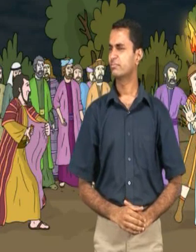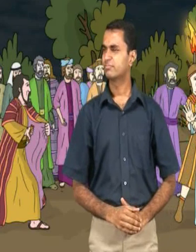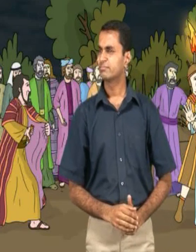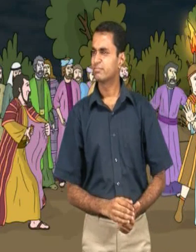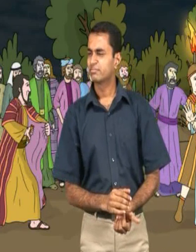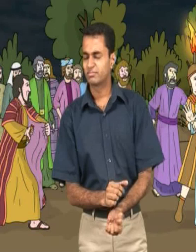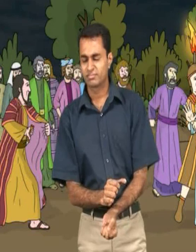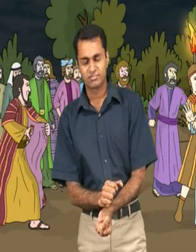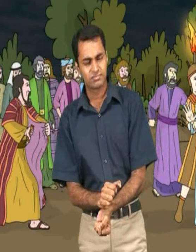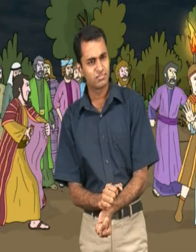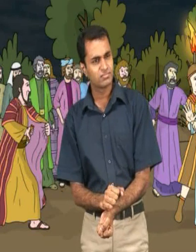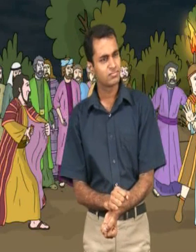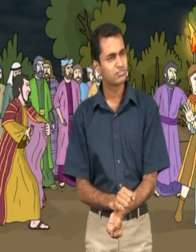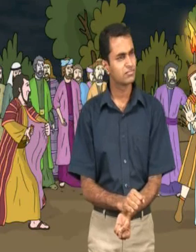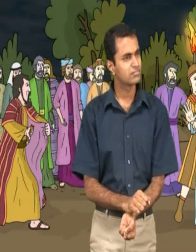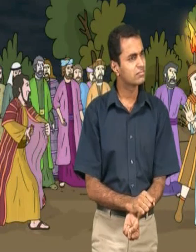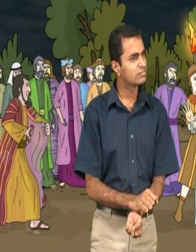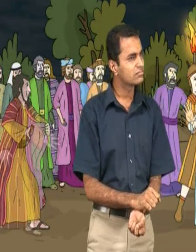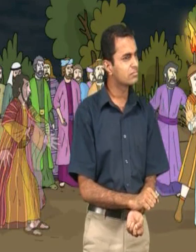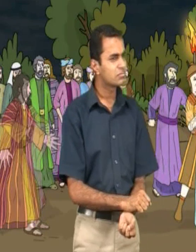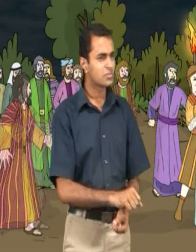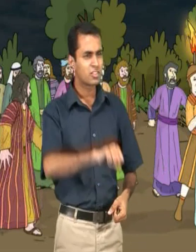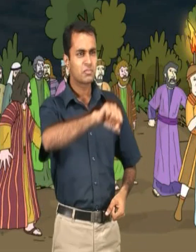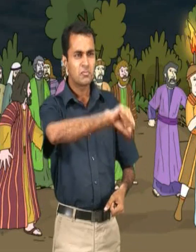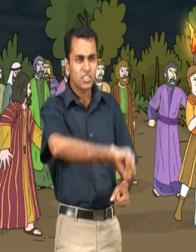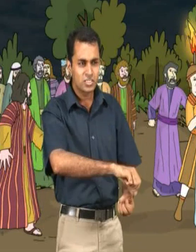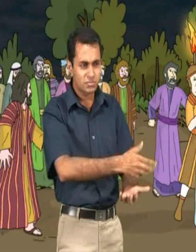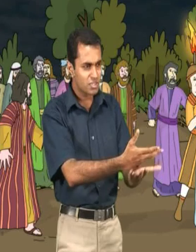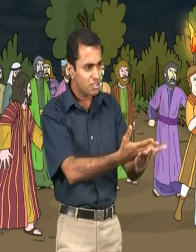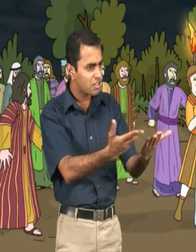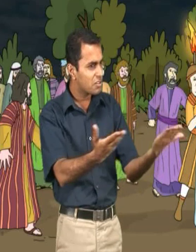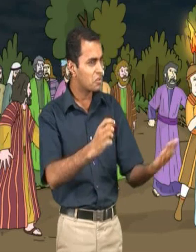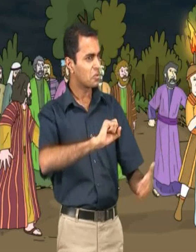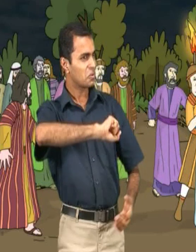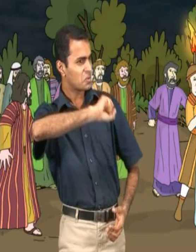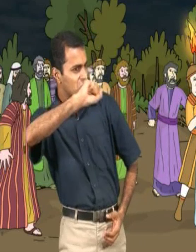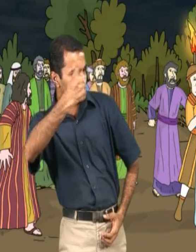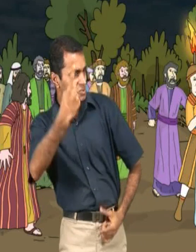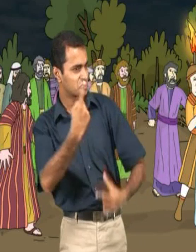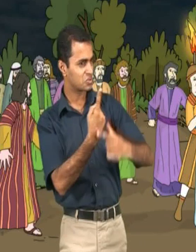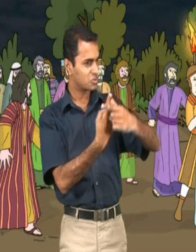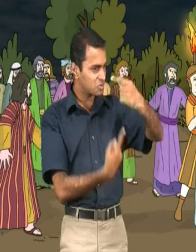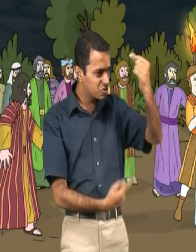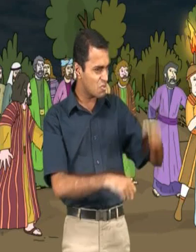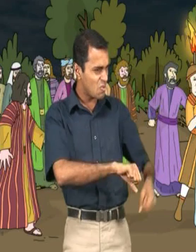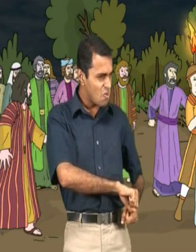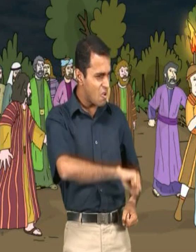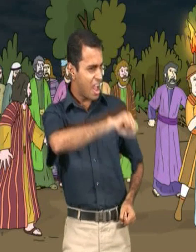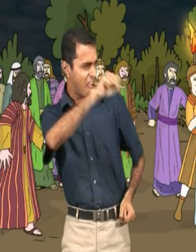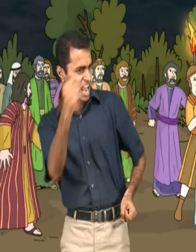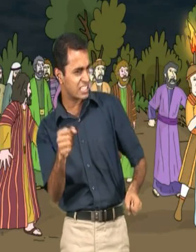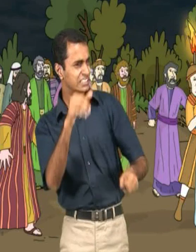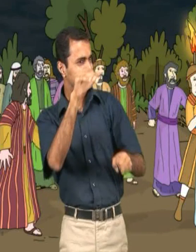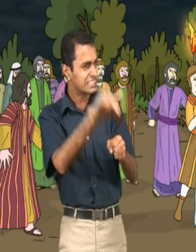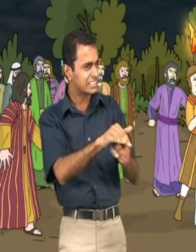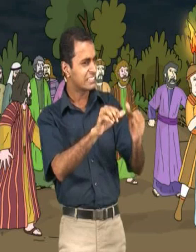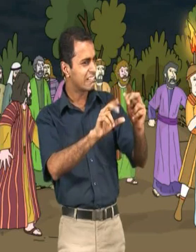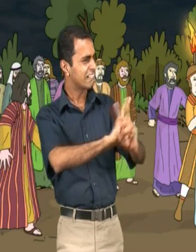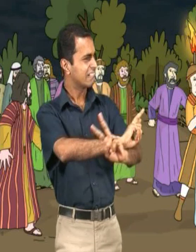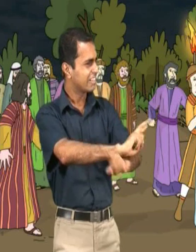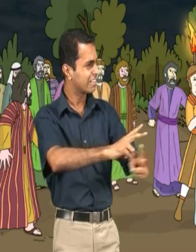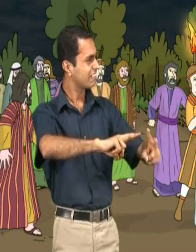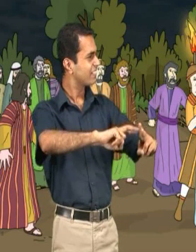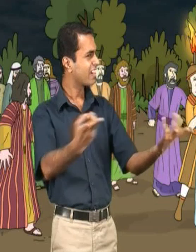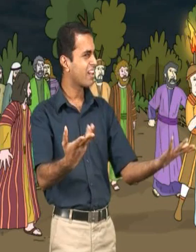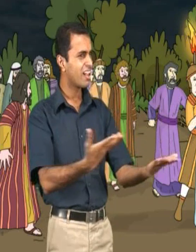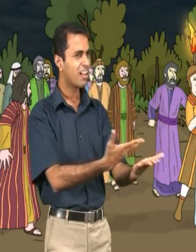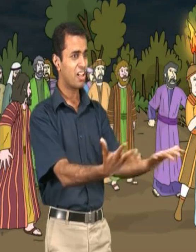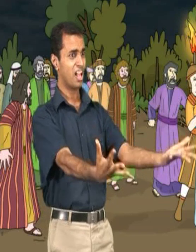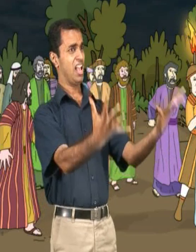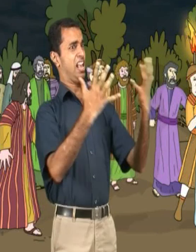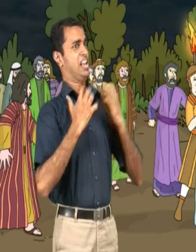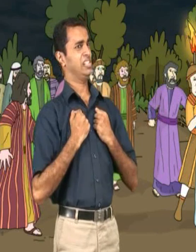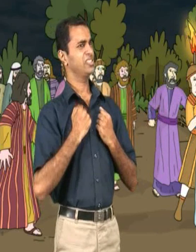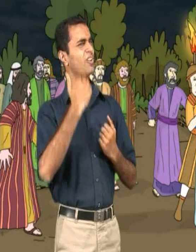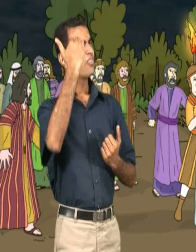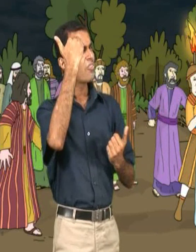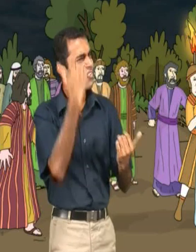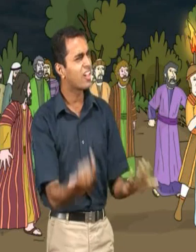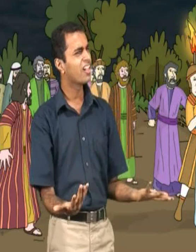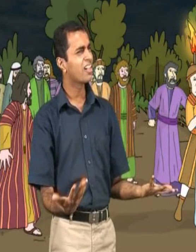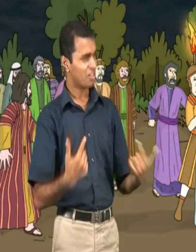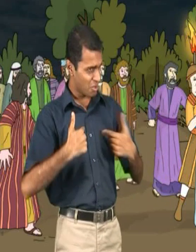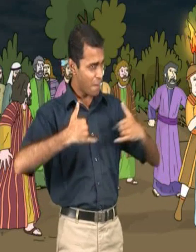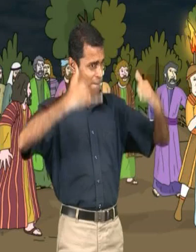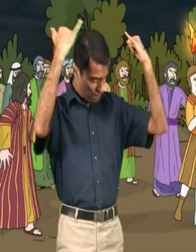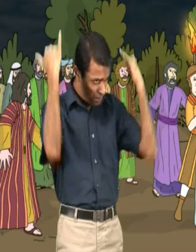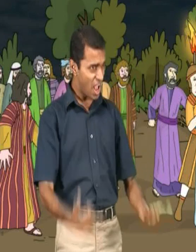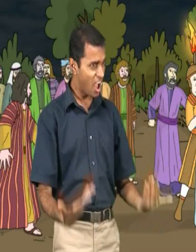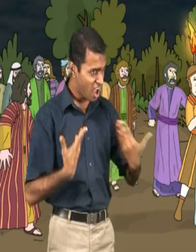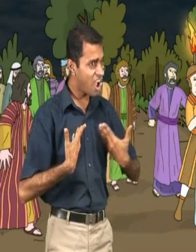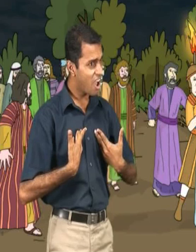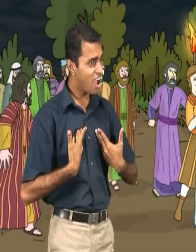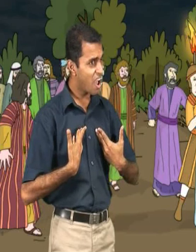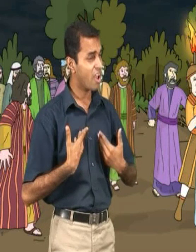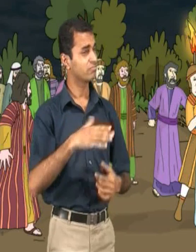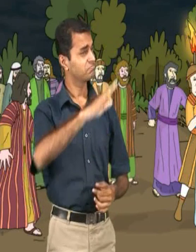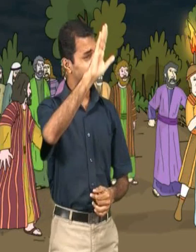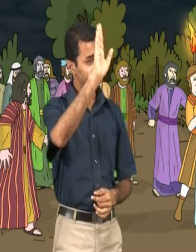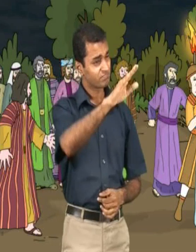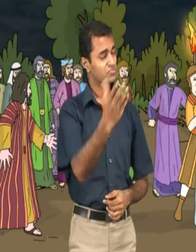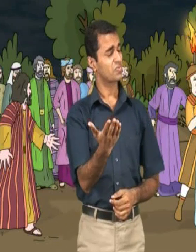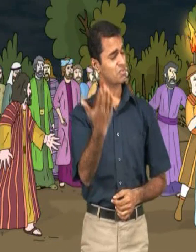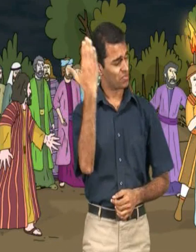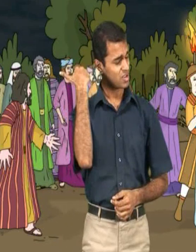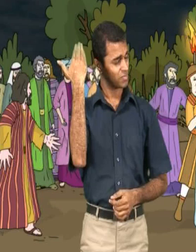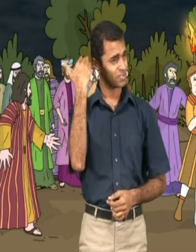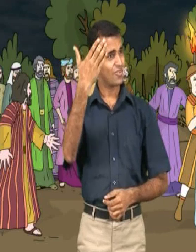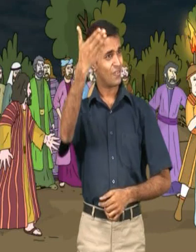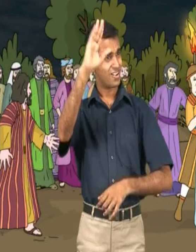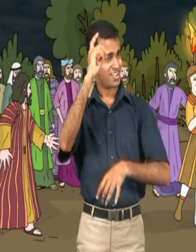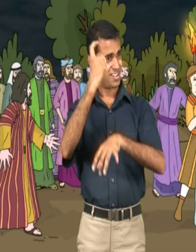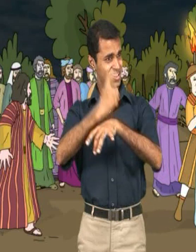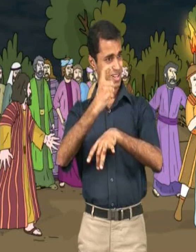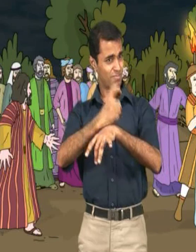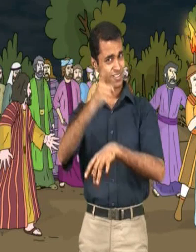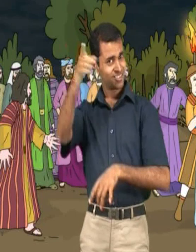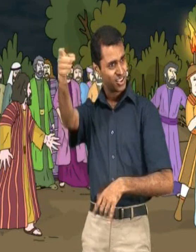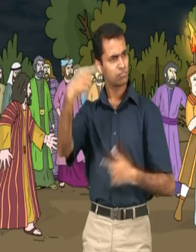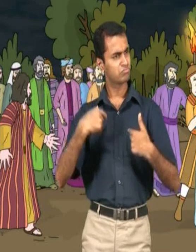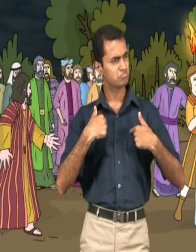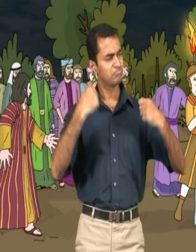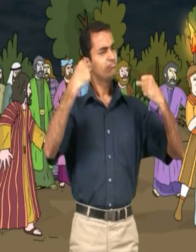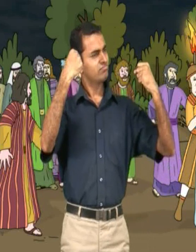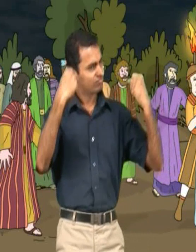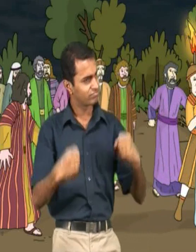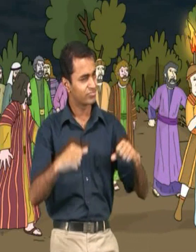But how then would the Scriptures be fulfilled that say it must happen this way?”